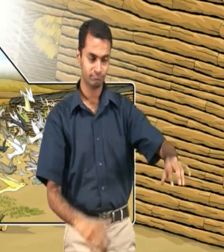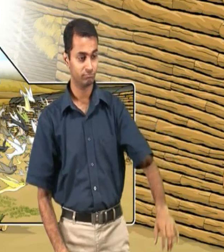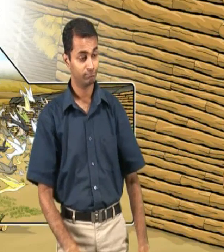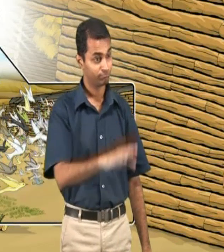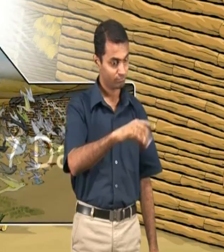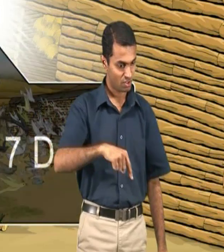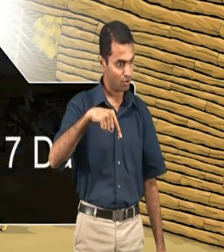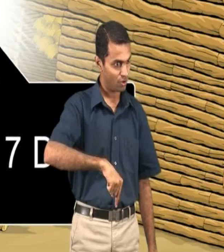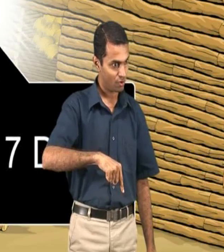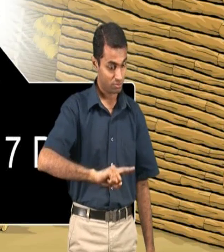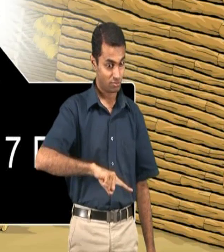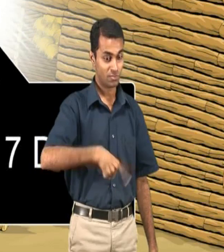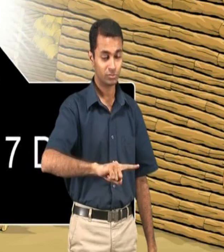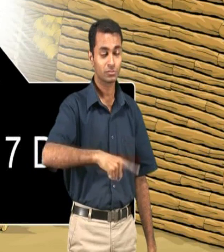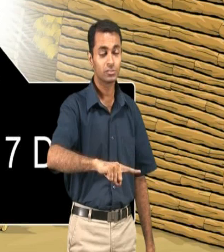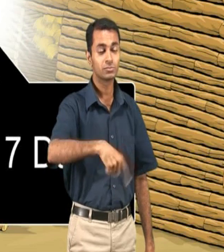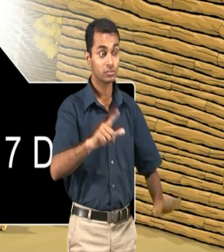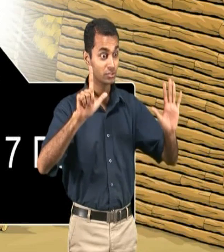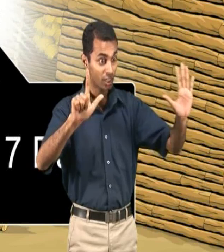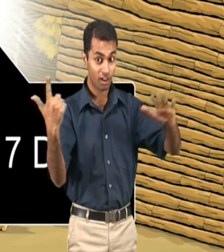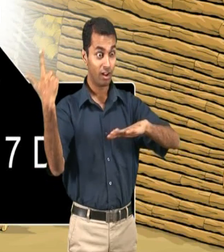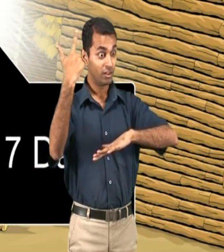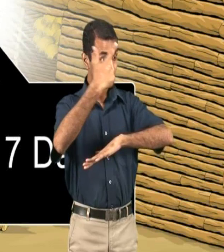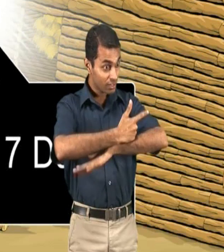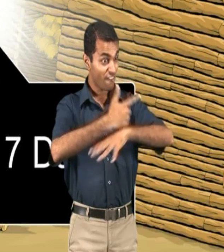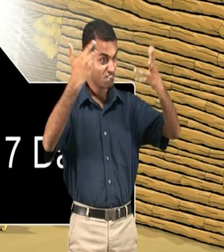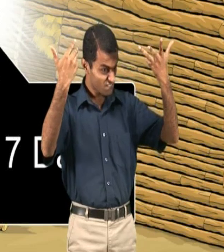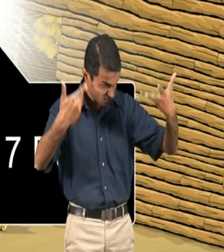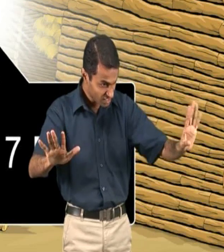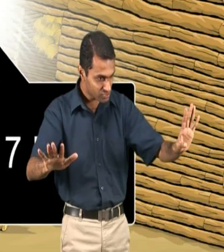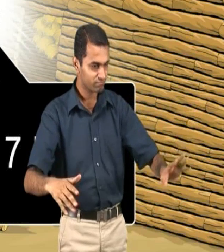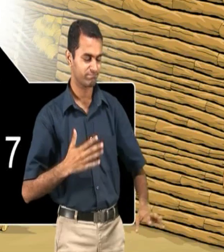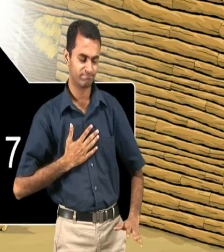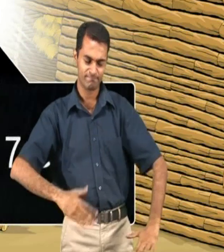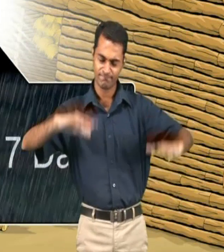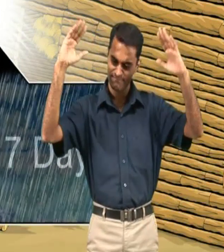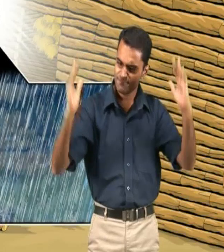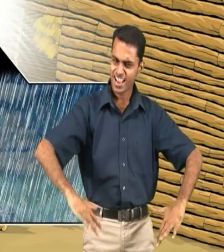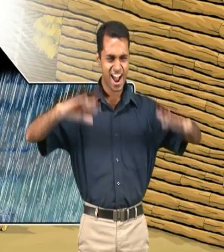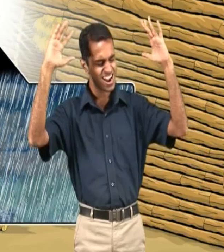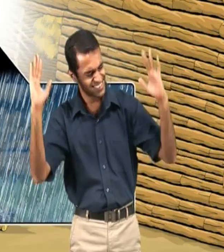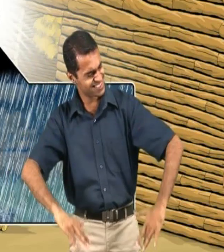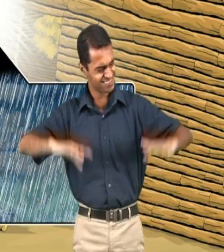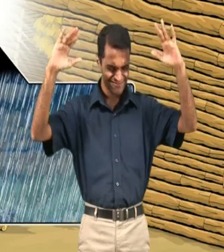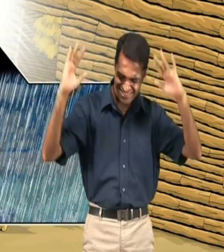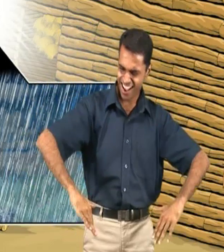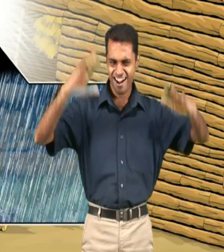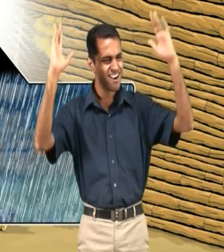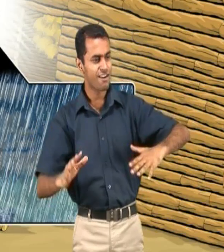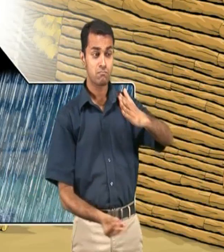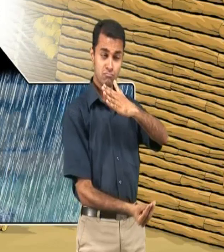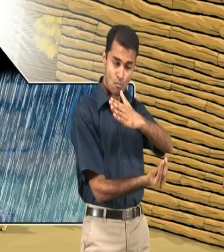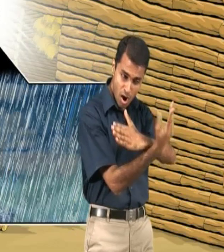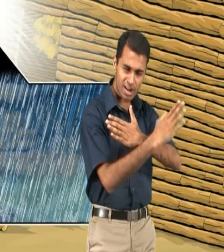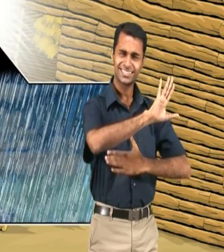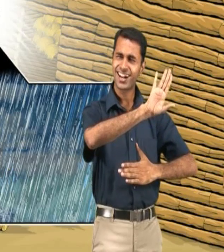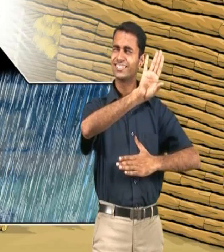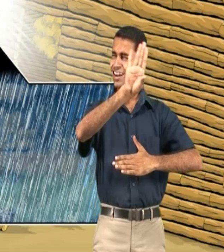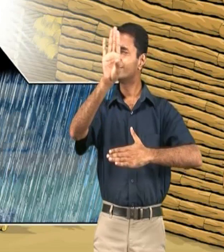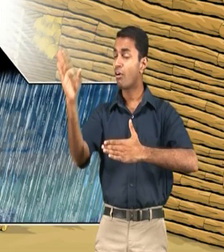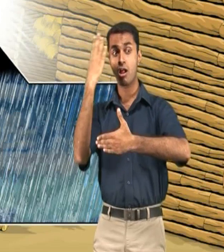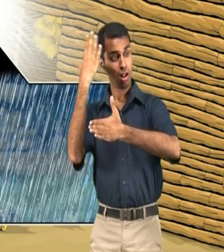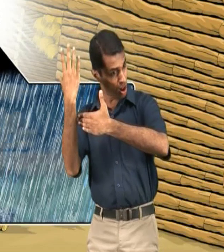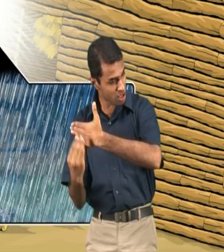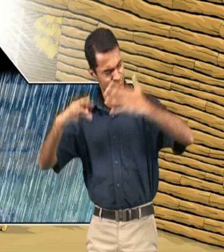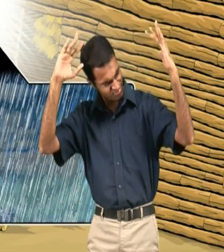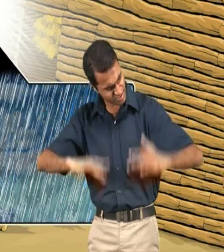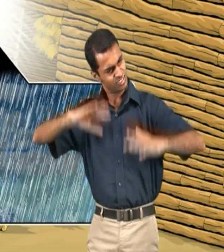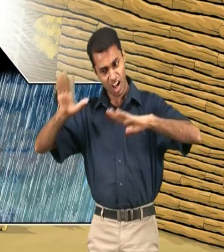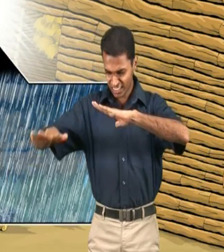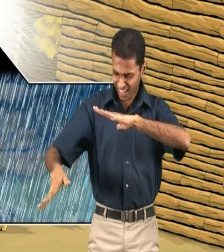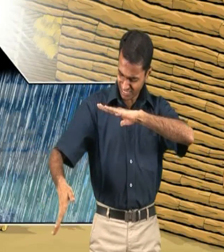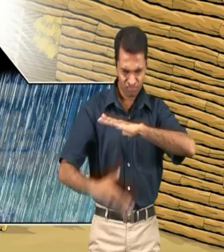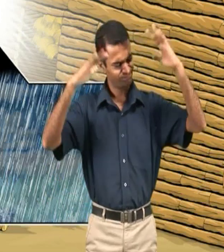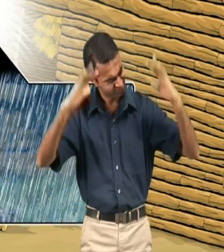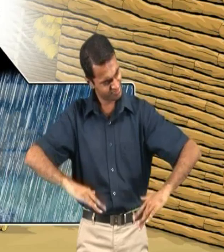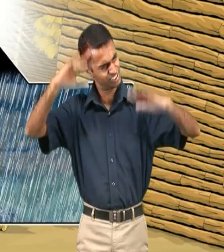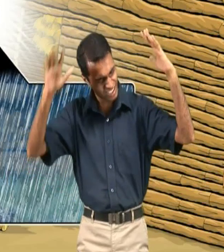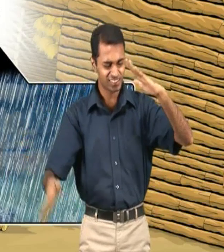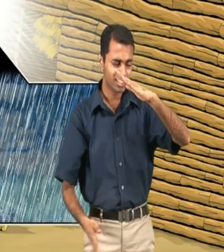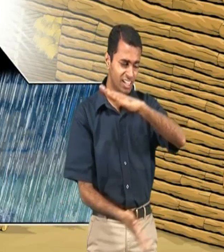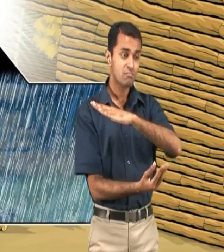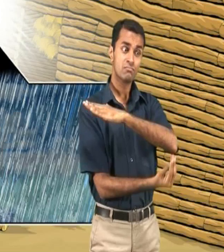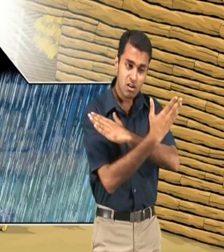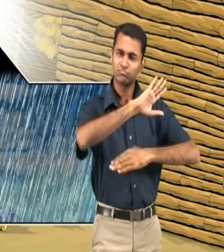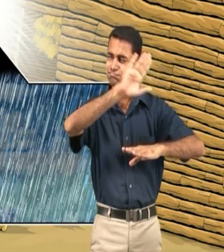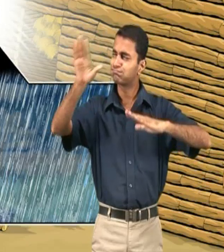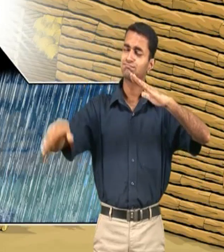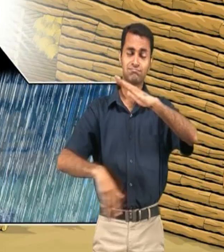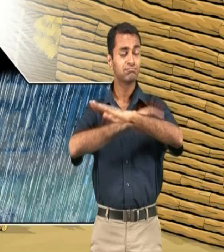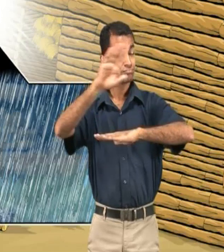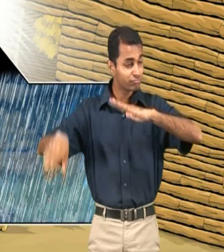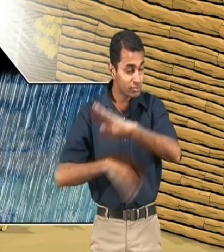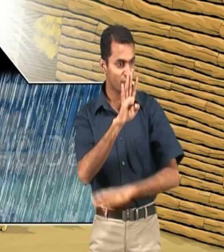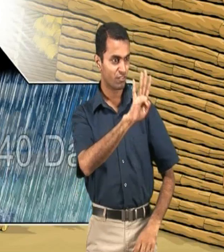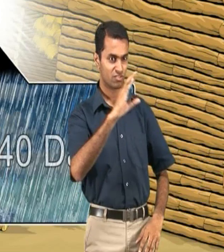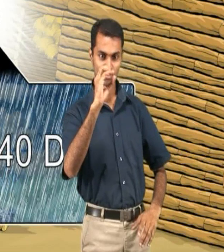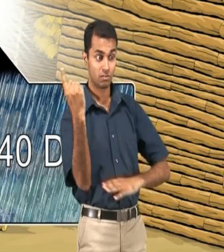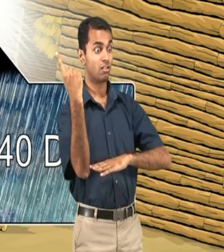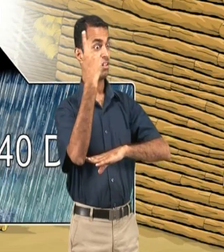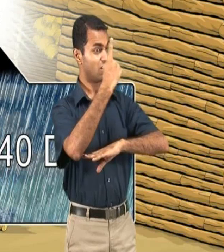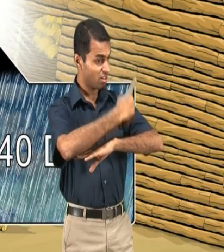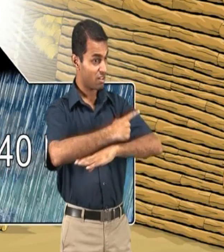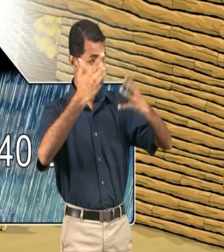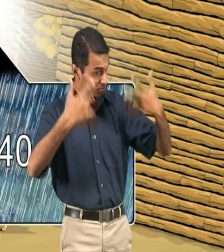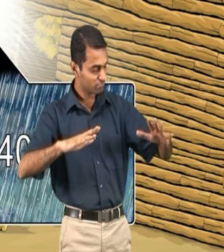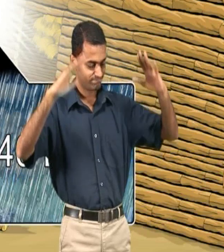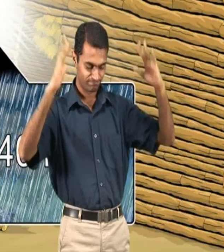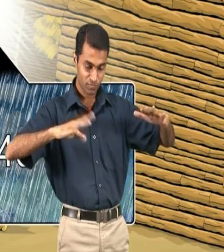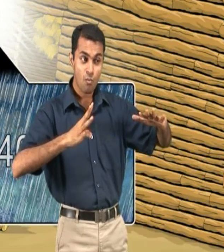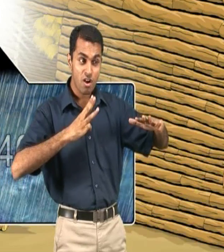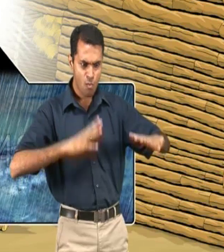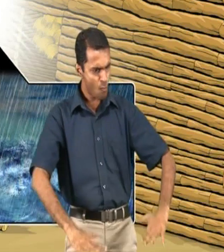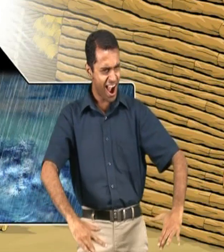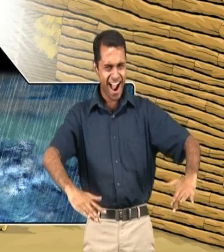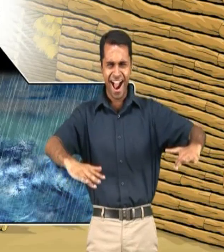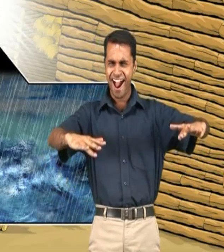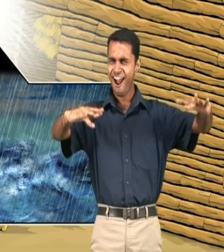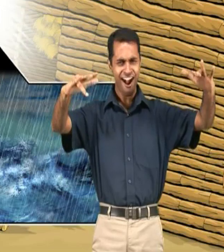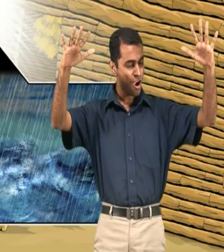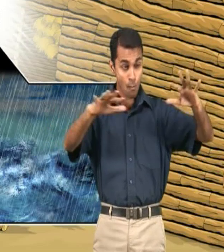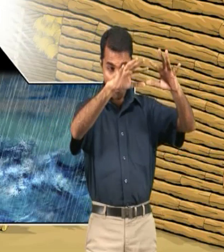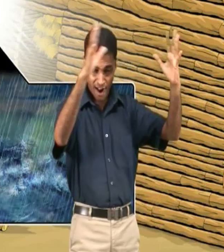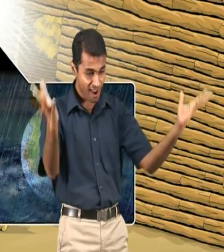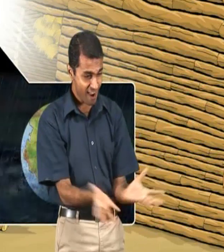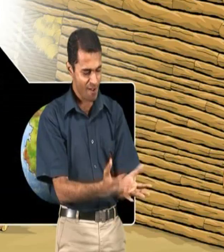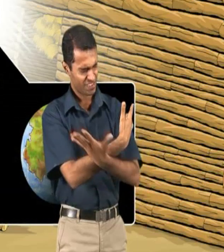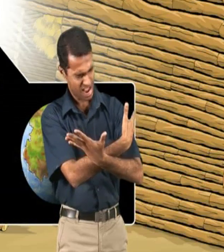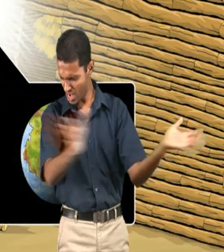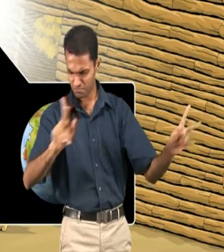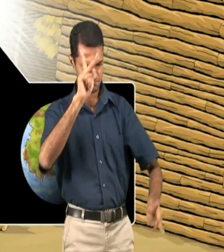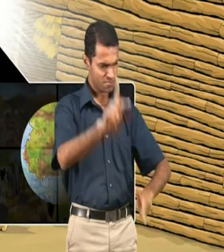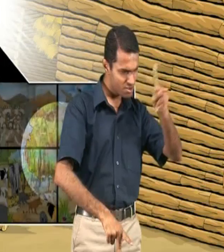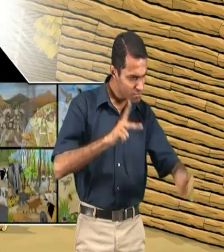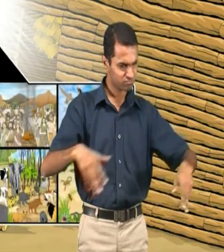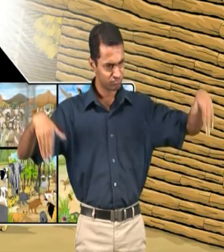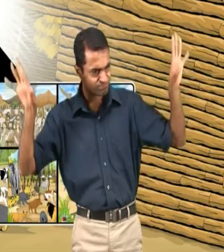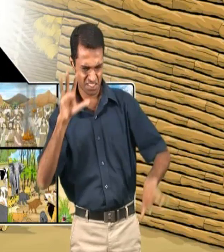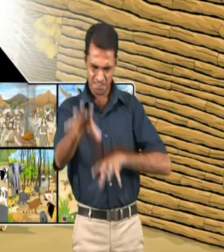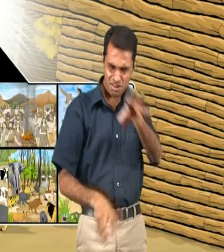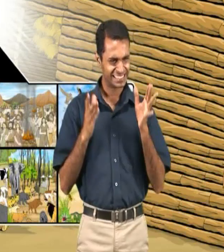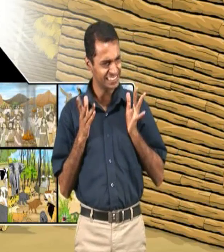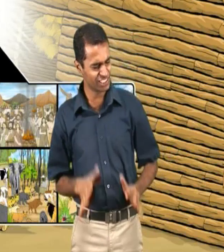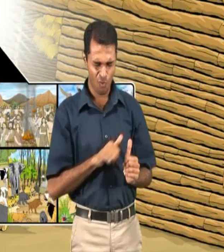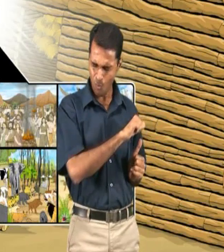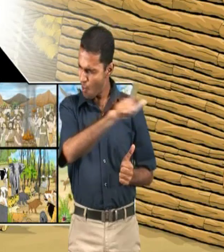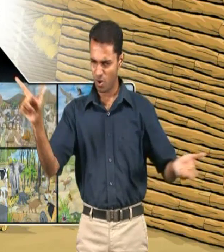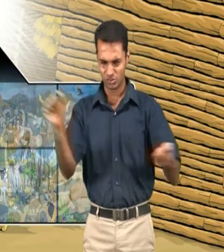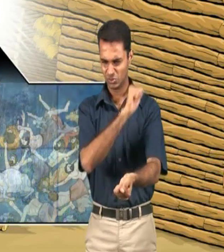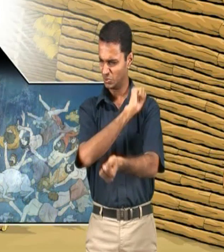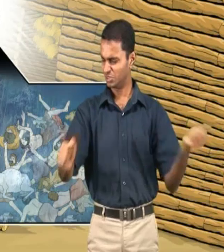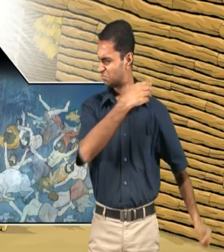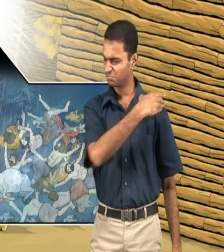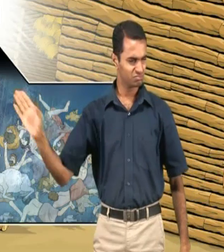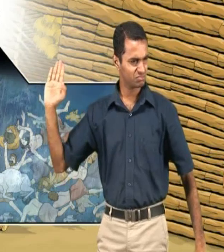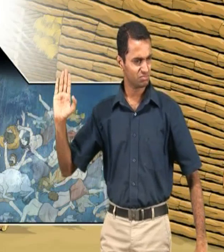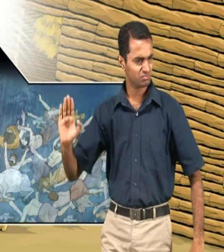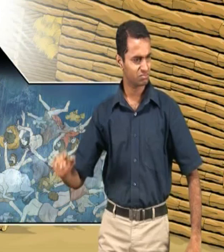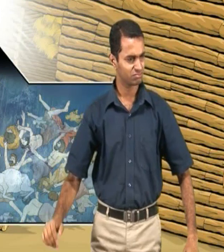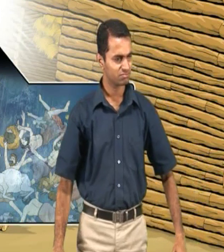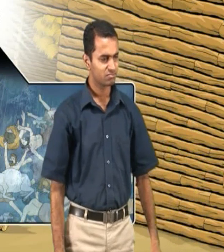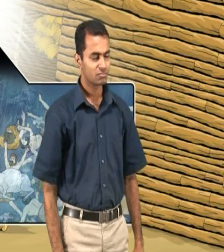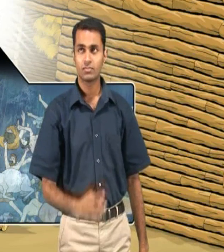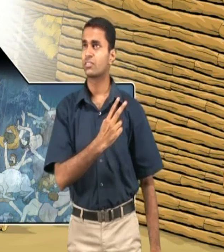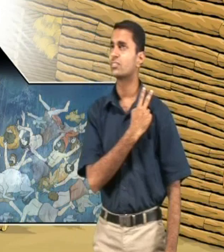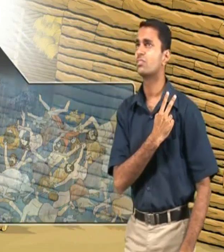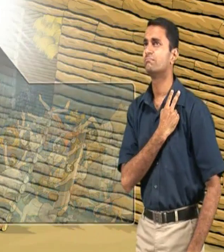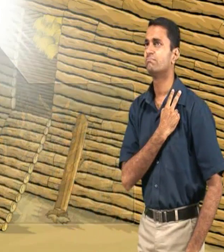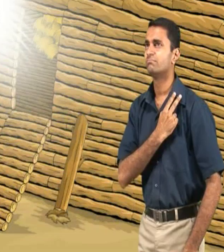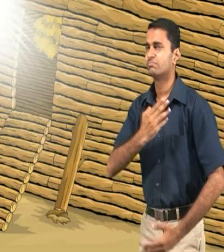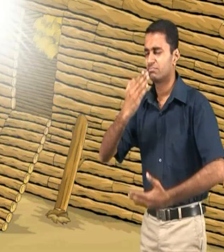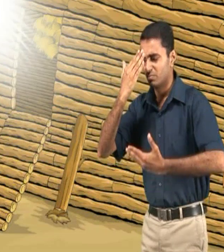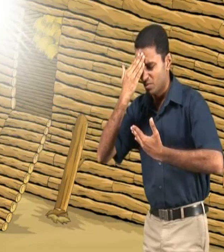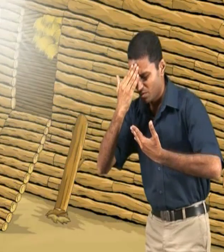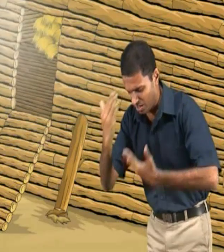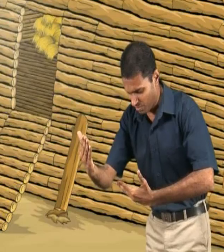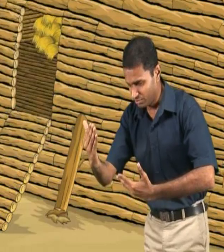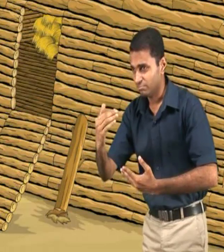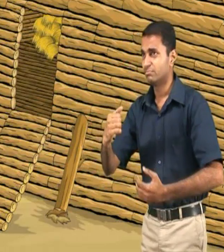For seven days from now I will send rain on the earth for forty days and forty nights, and I will wipe from the face of the earth every living thing I have made.”